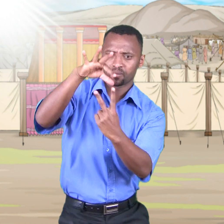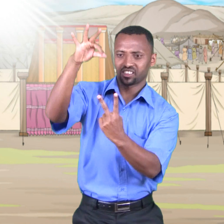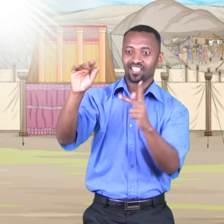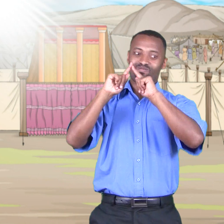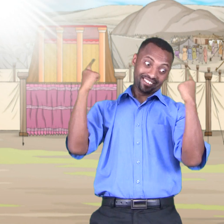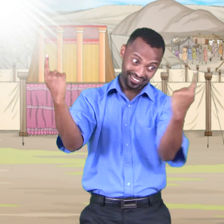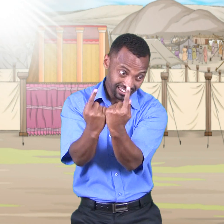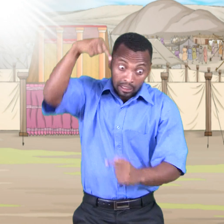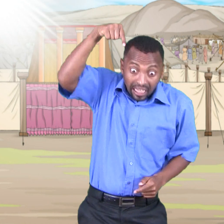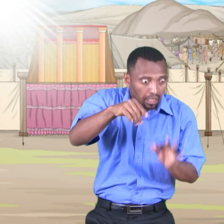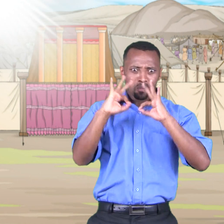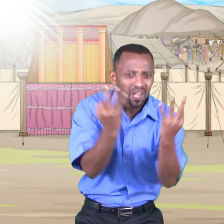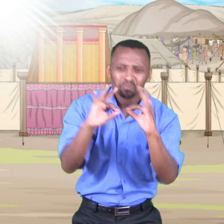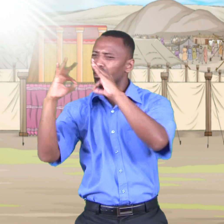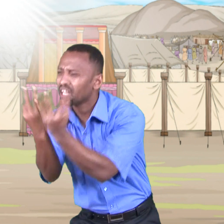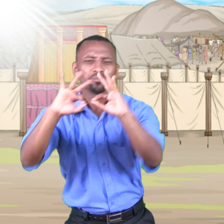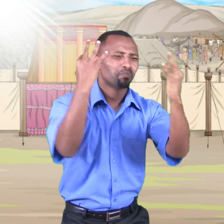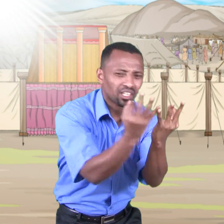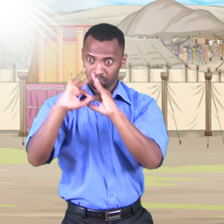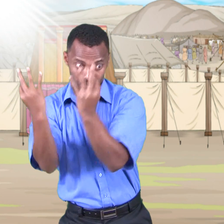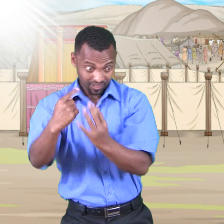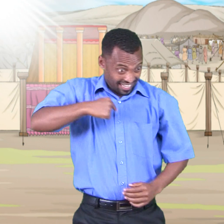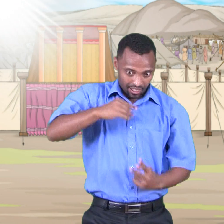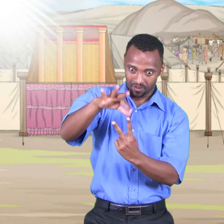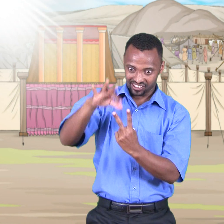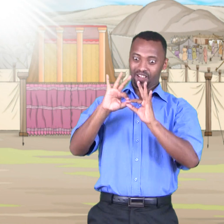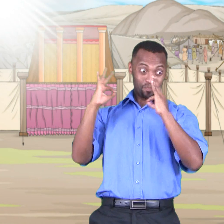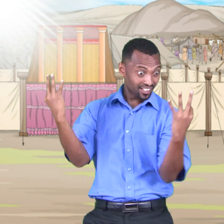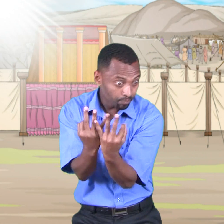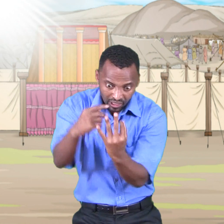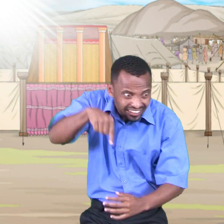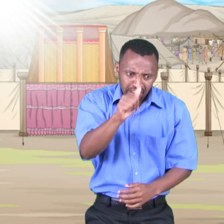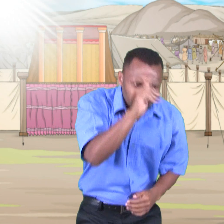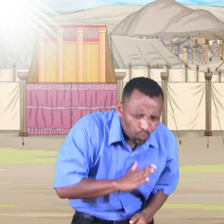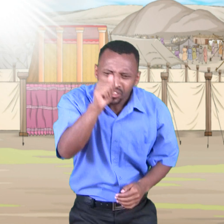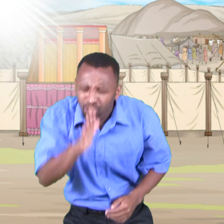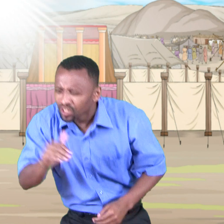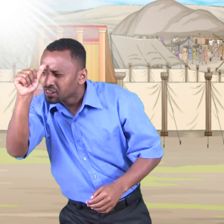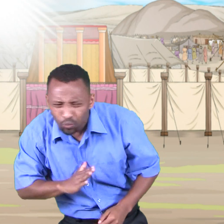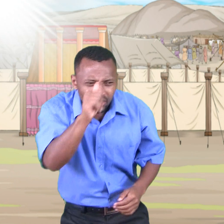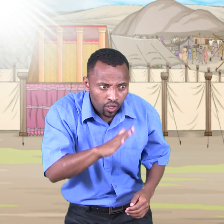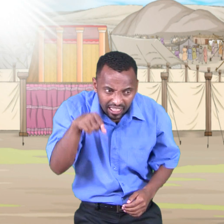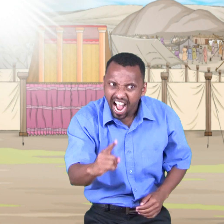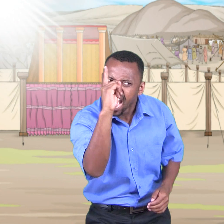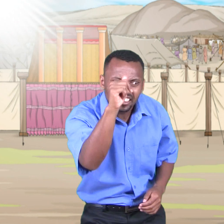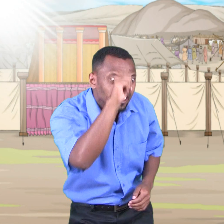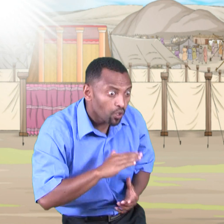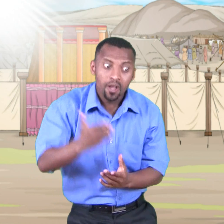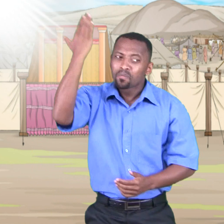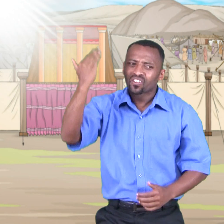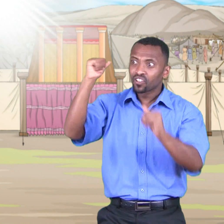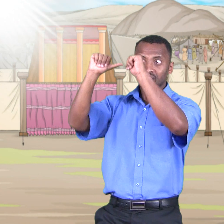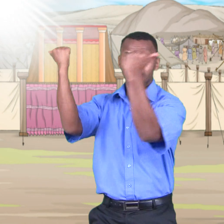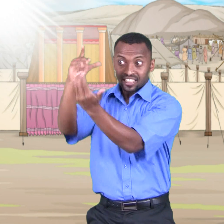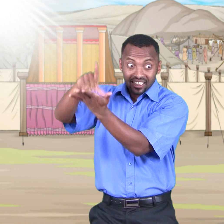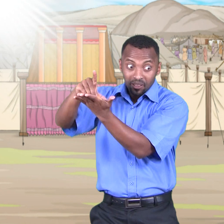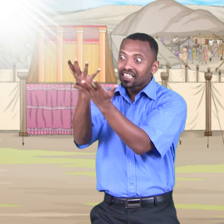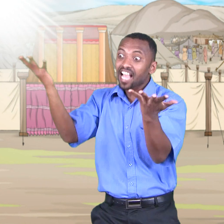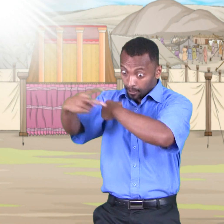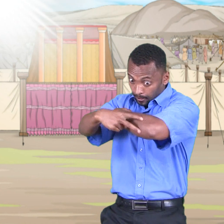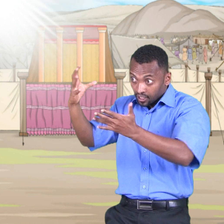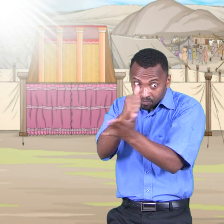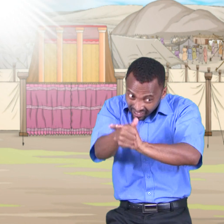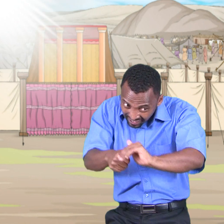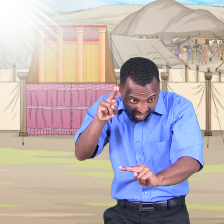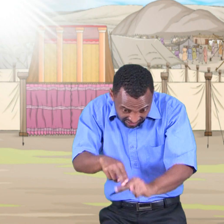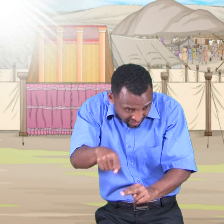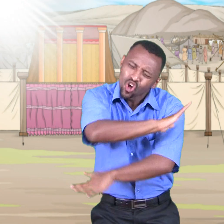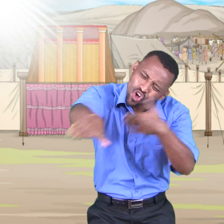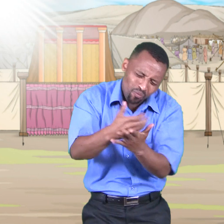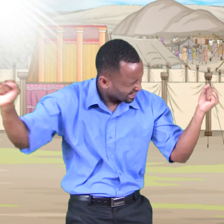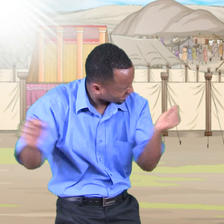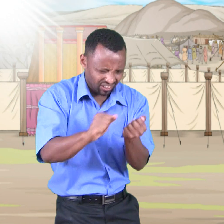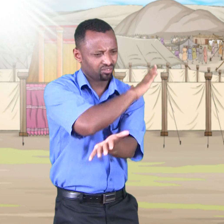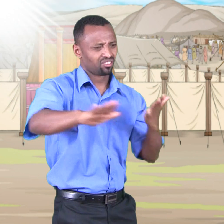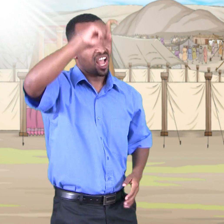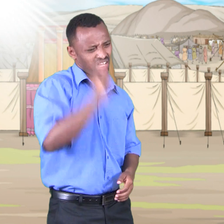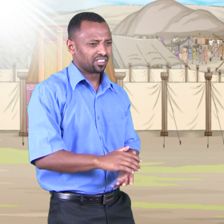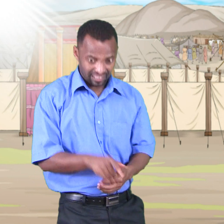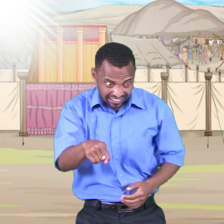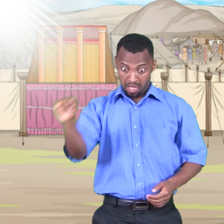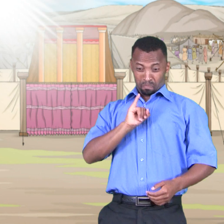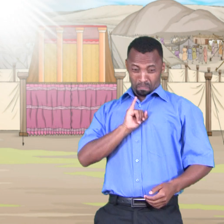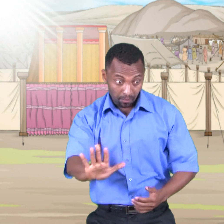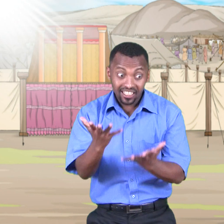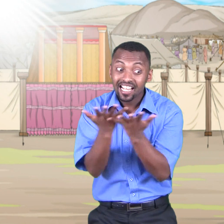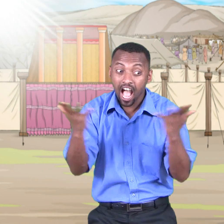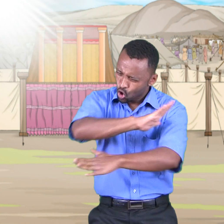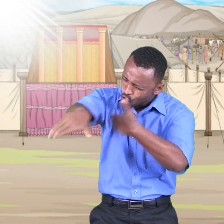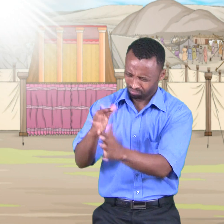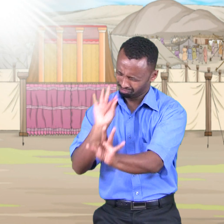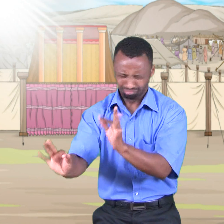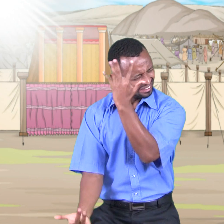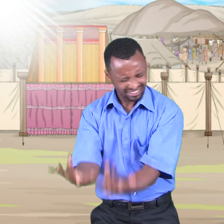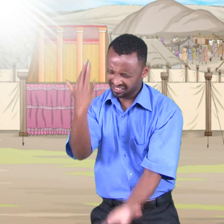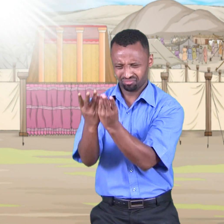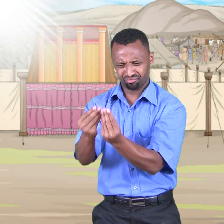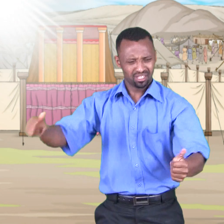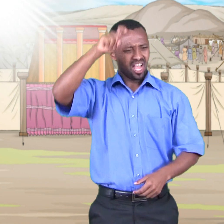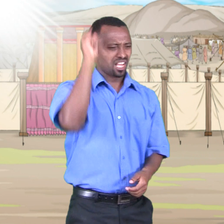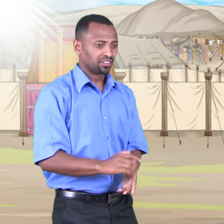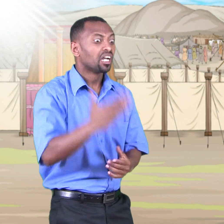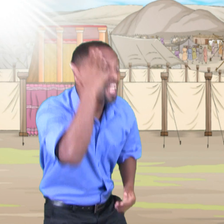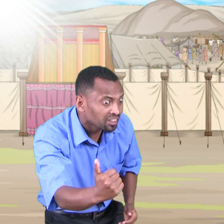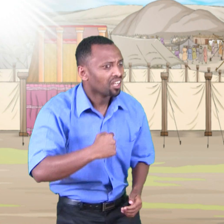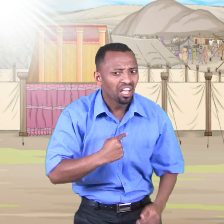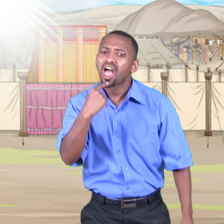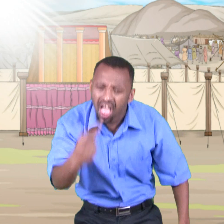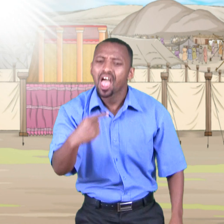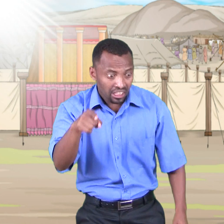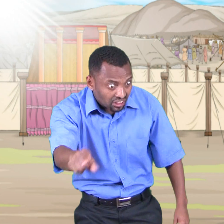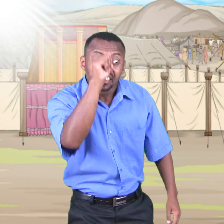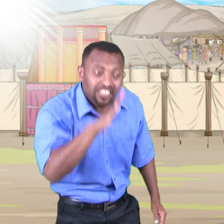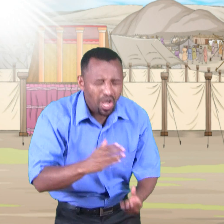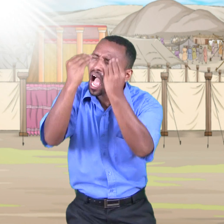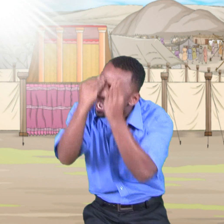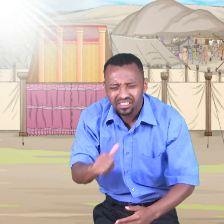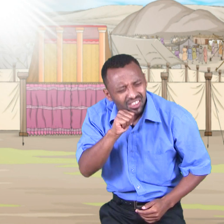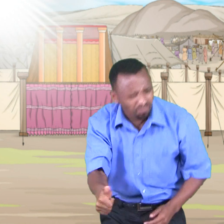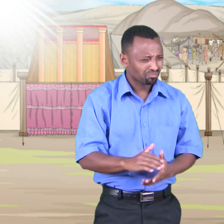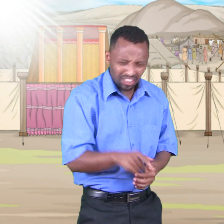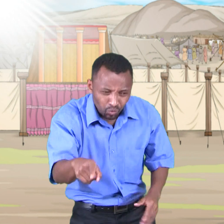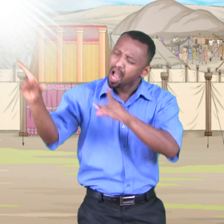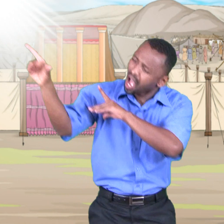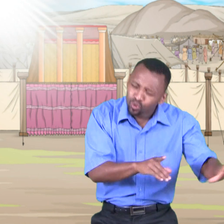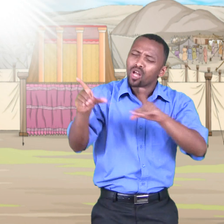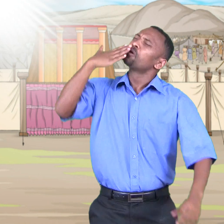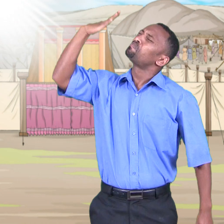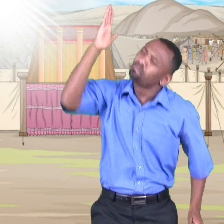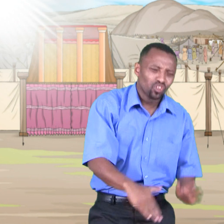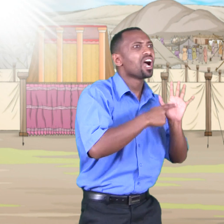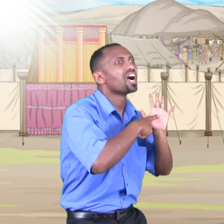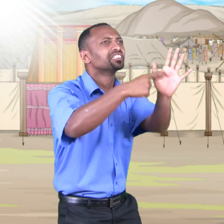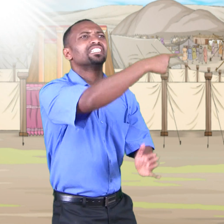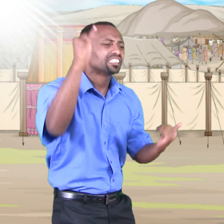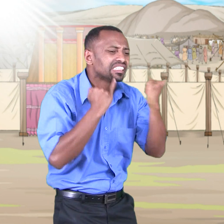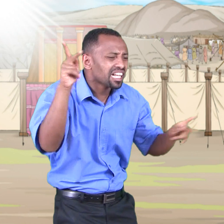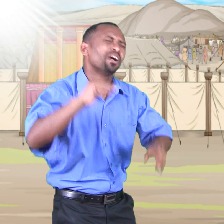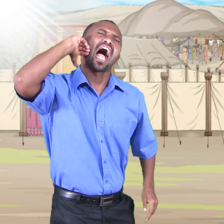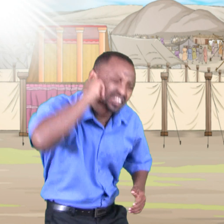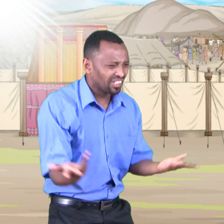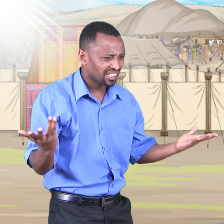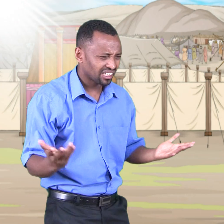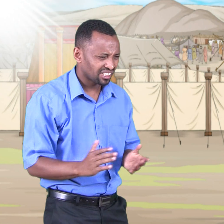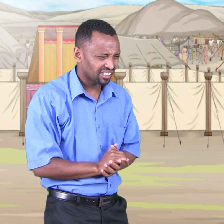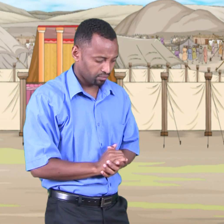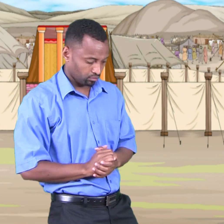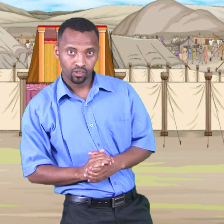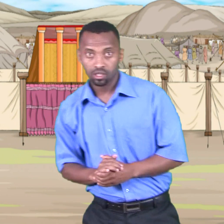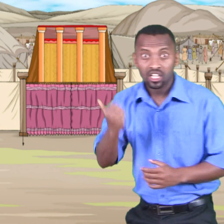The tribe that the LORD selects shall come forward clan by clan, and the clan that the LORD selects shall come forward family by family, and the family that the LORD selects shall come forward man by man.